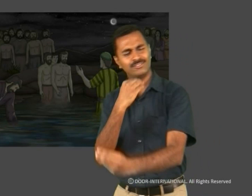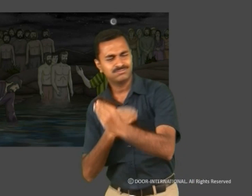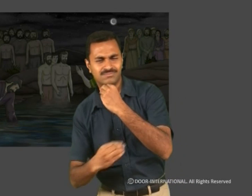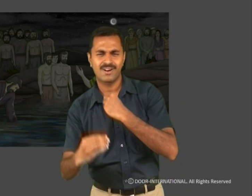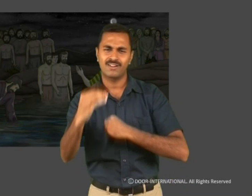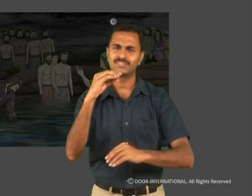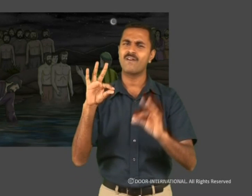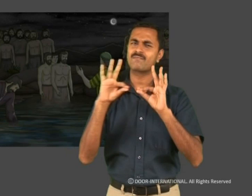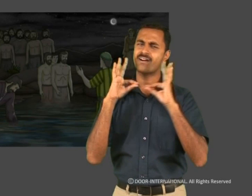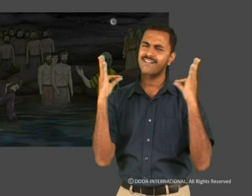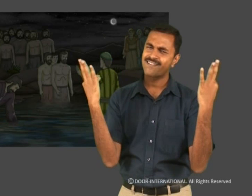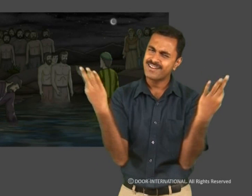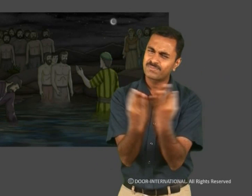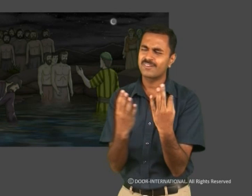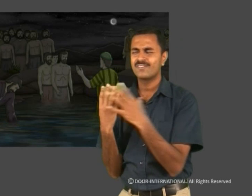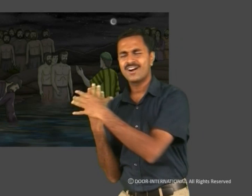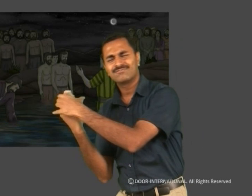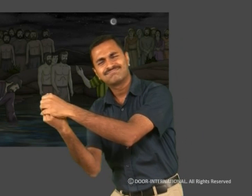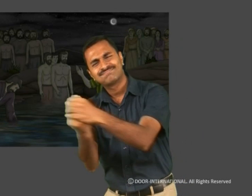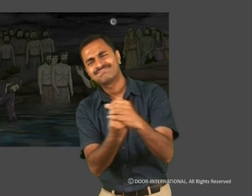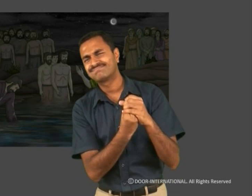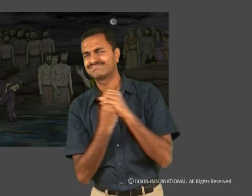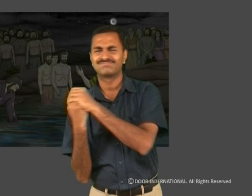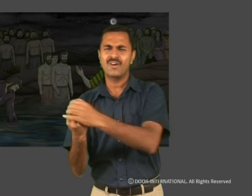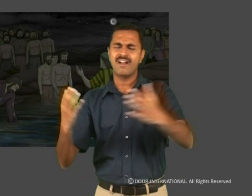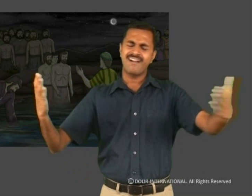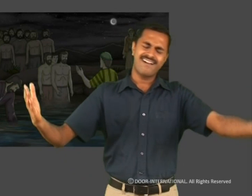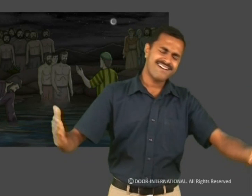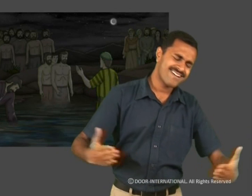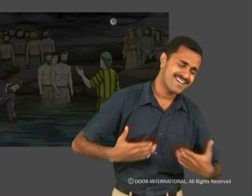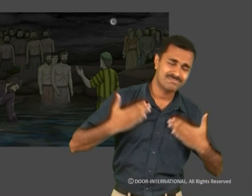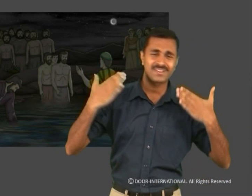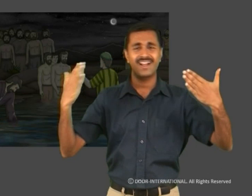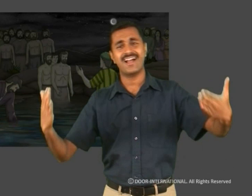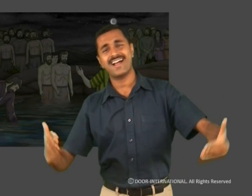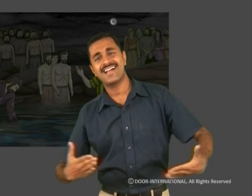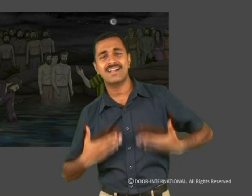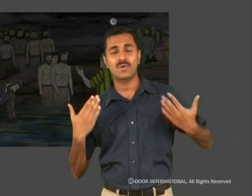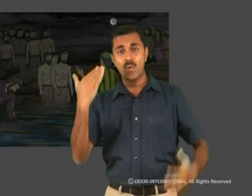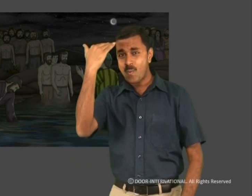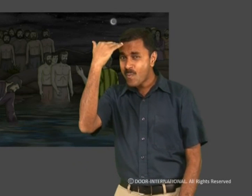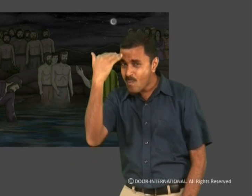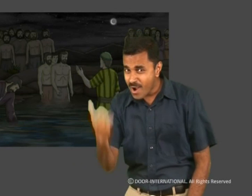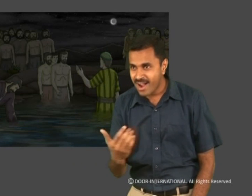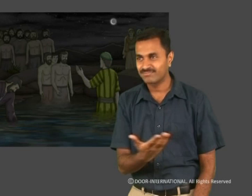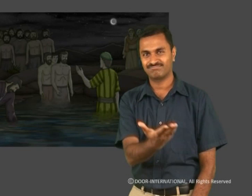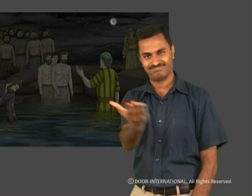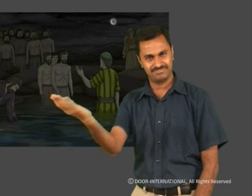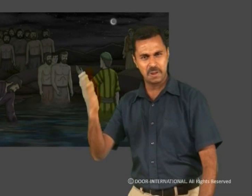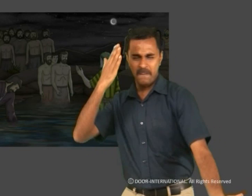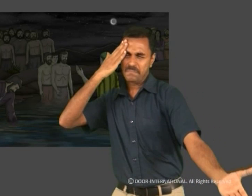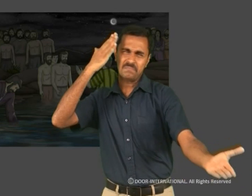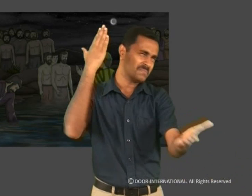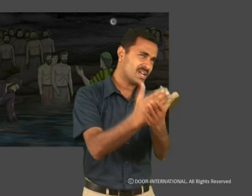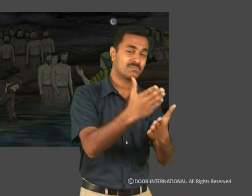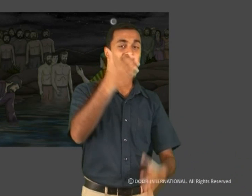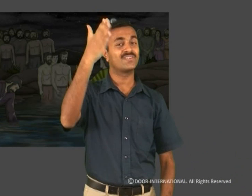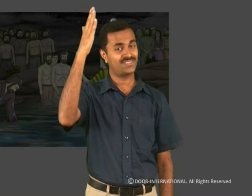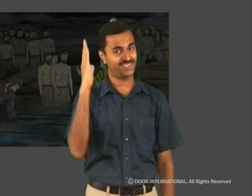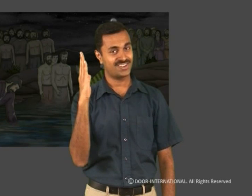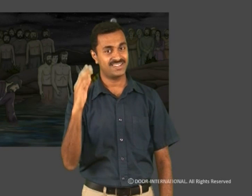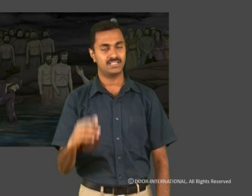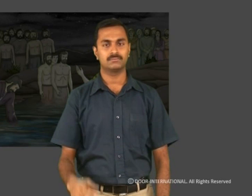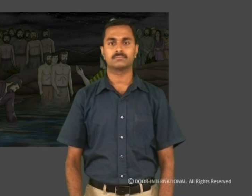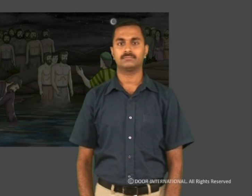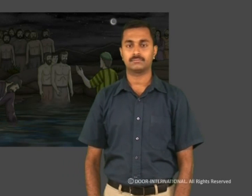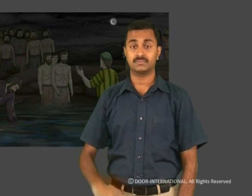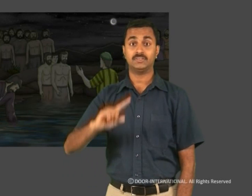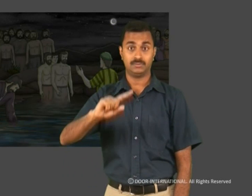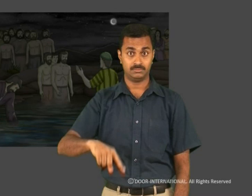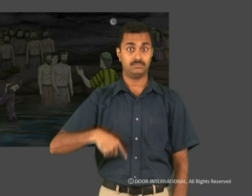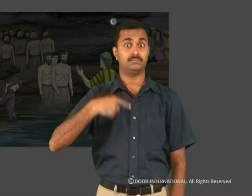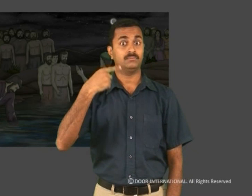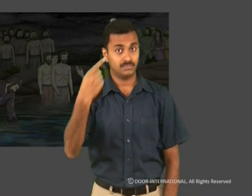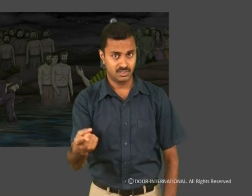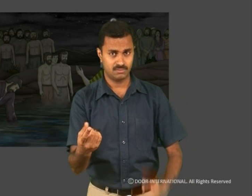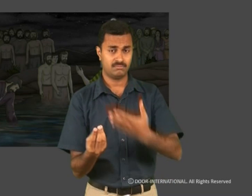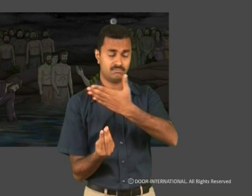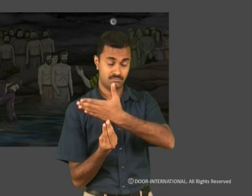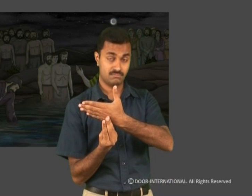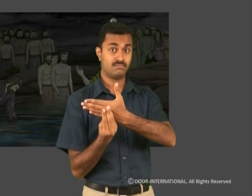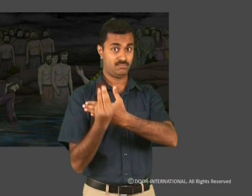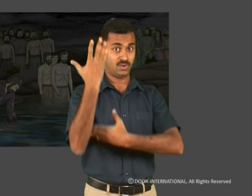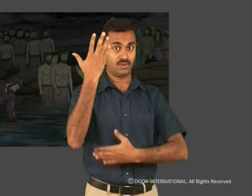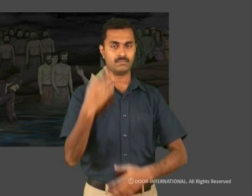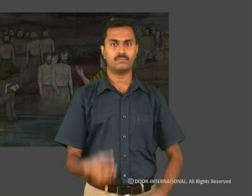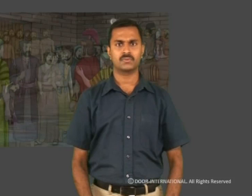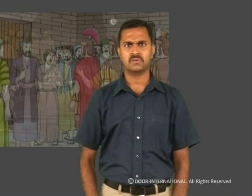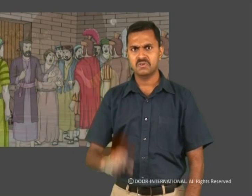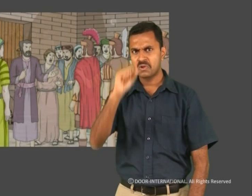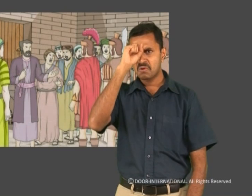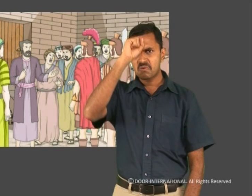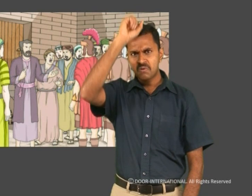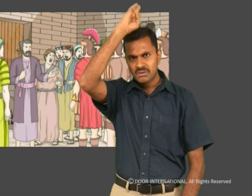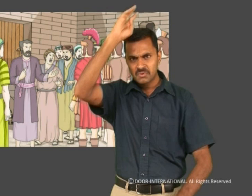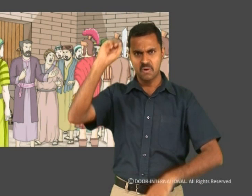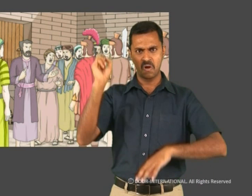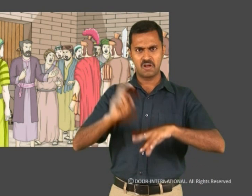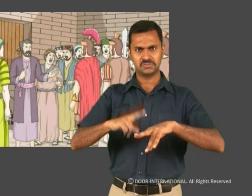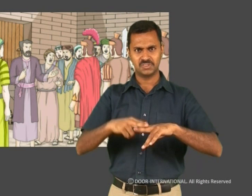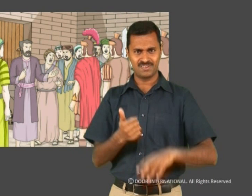So he and all his household rejoiced that they had come to believe in God.